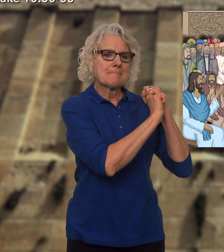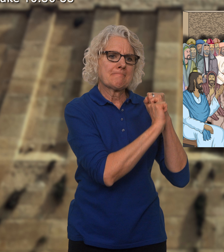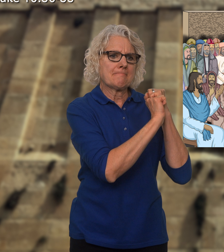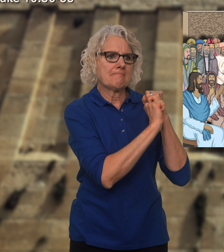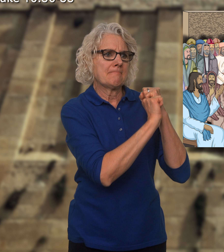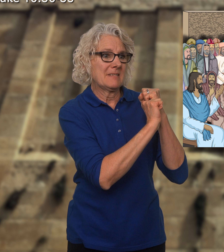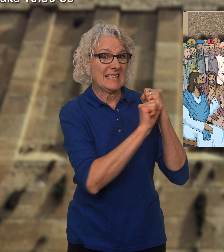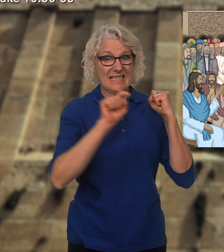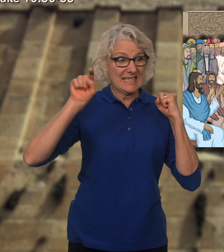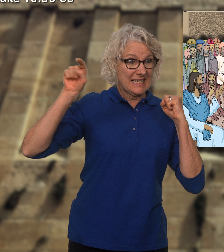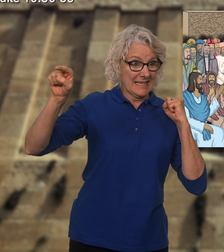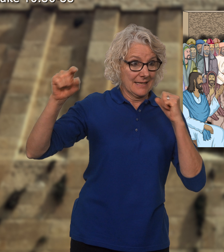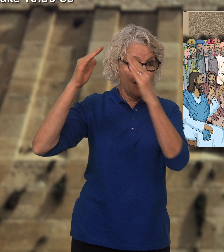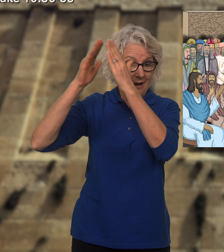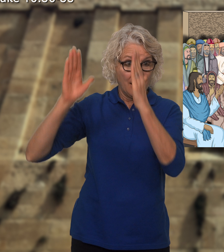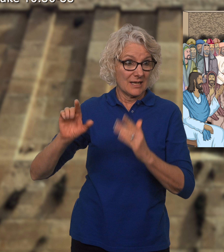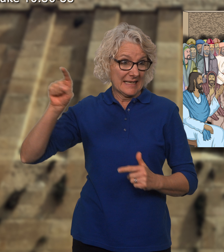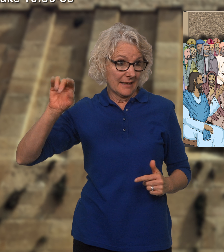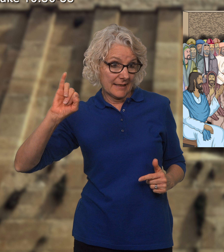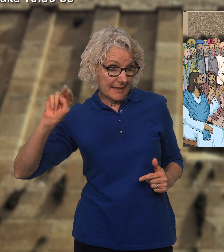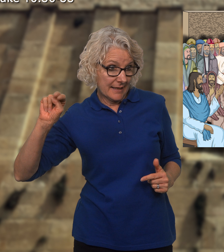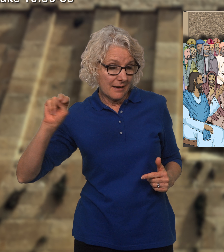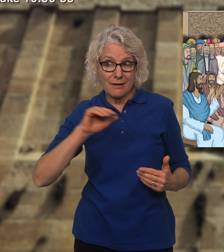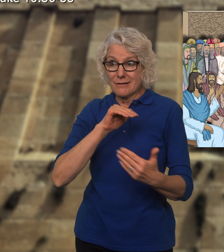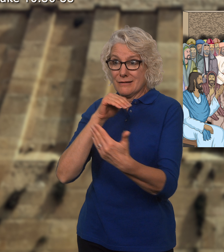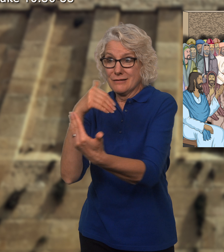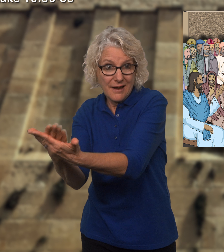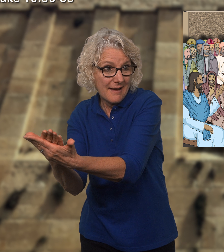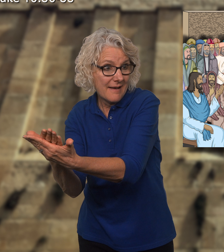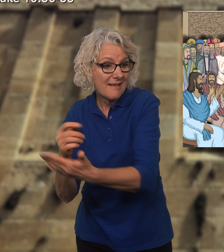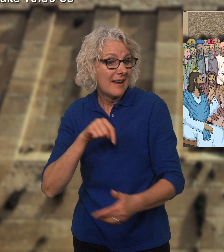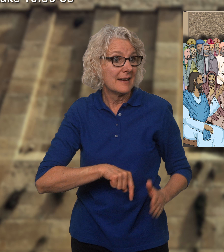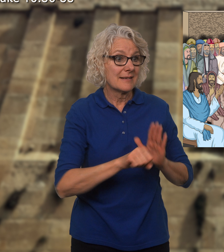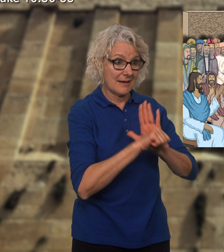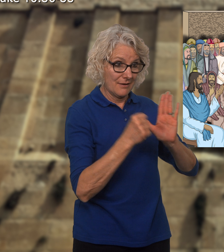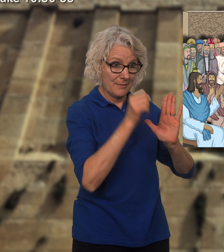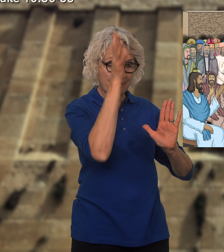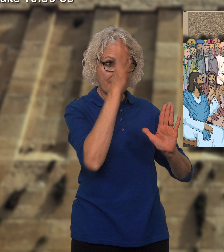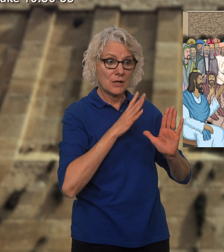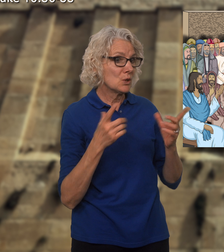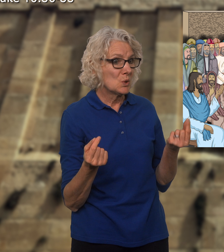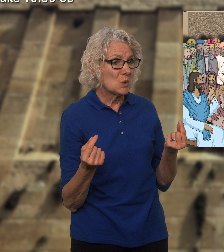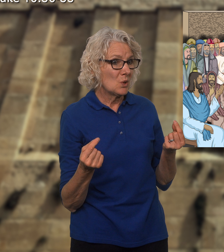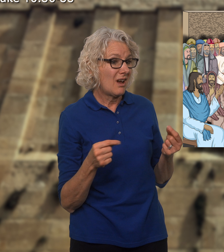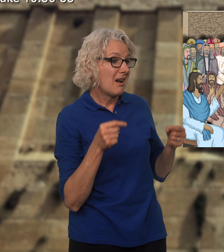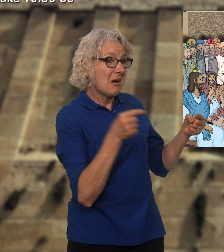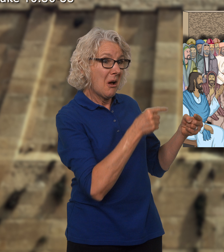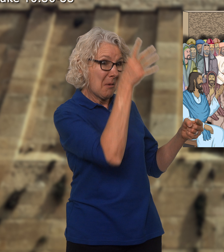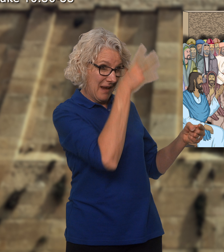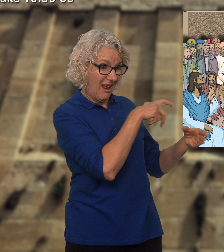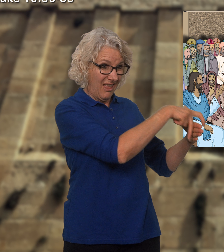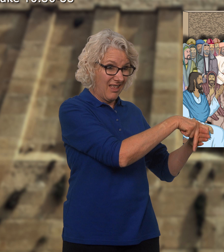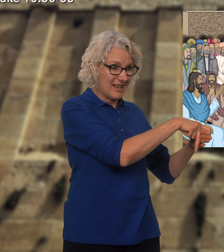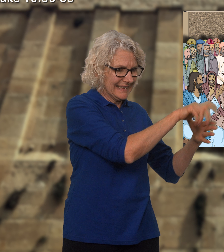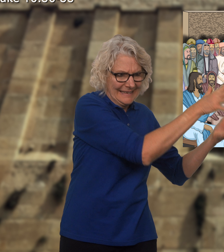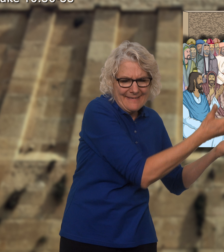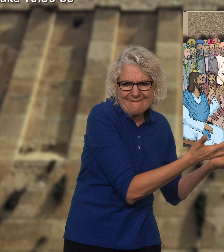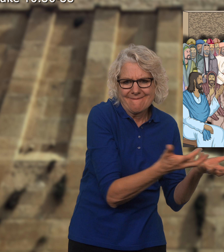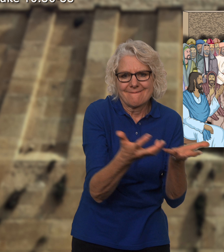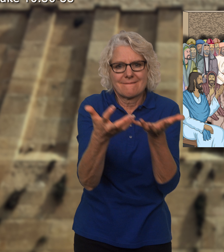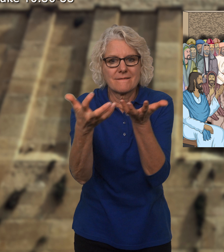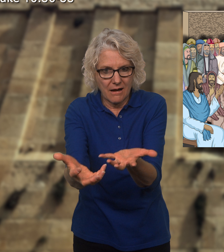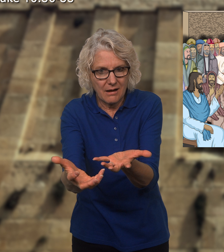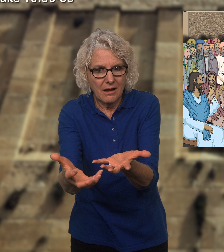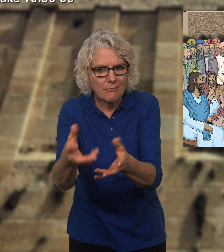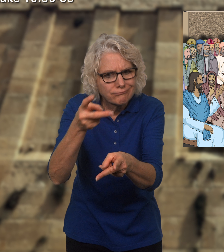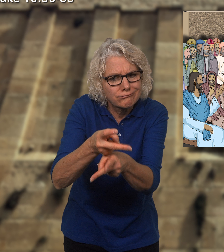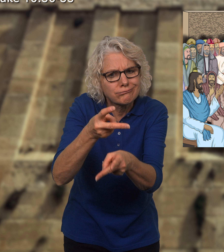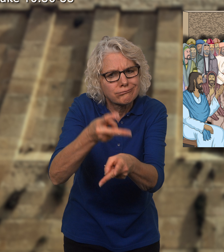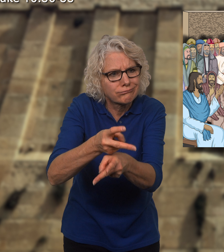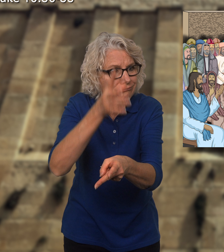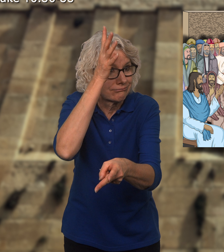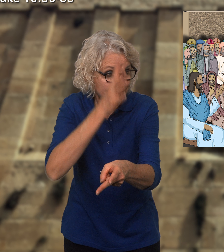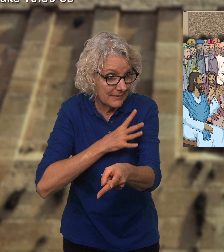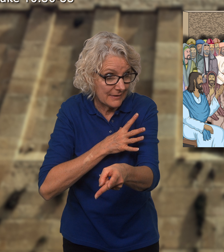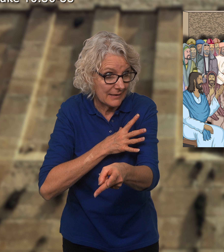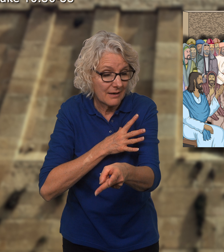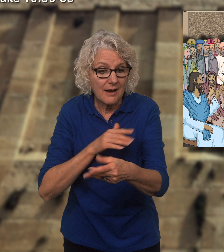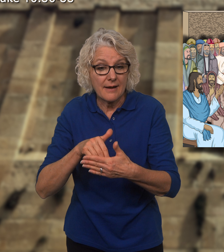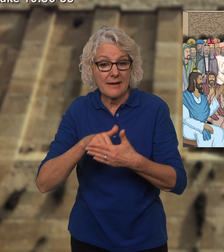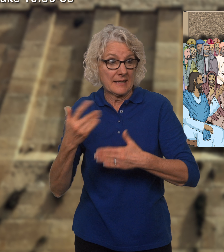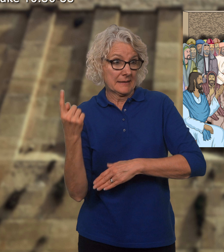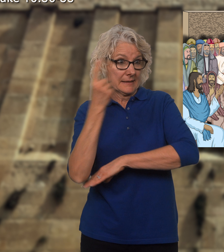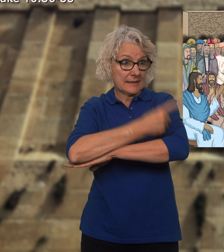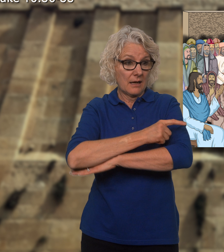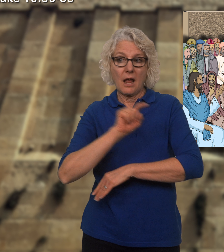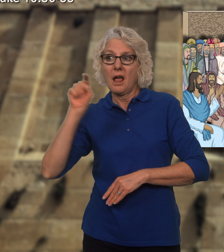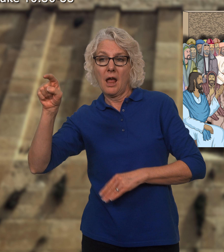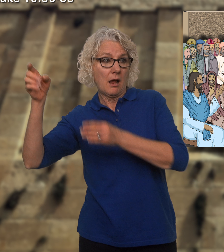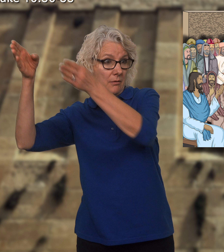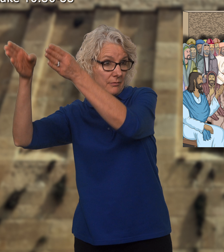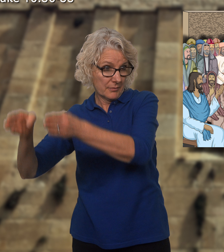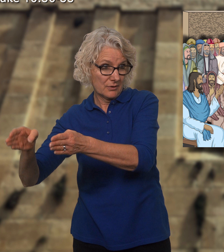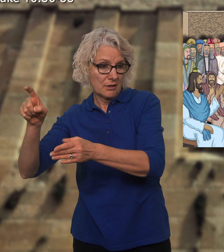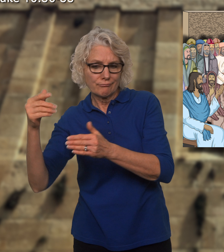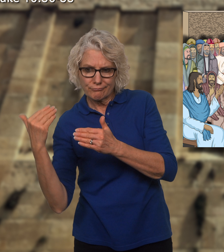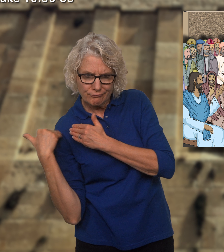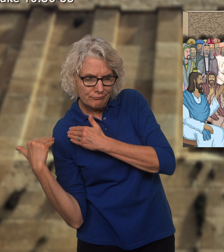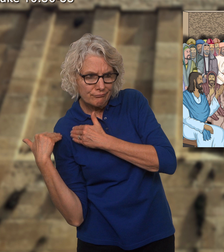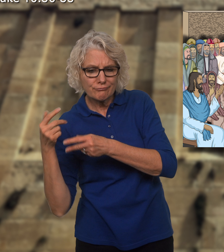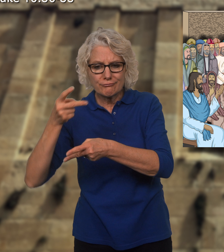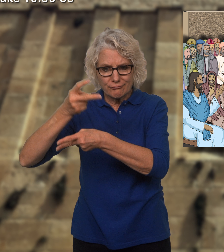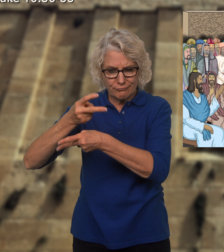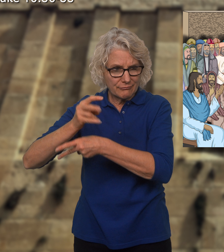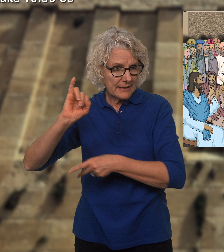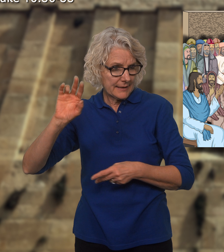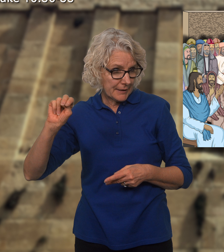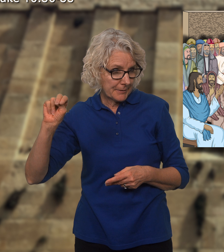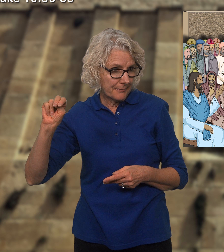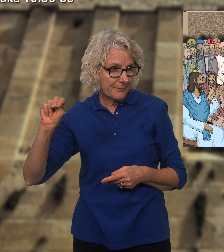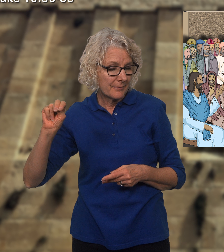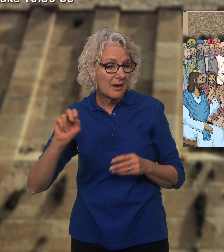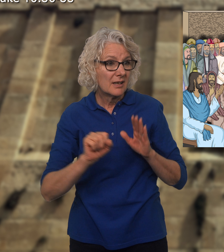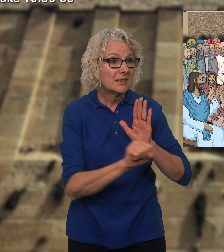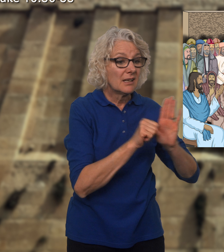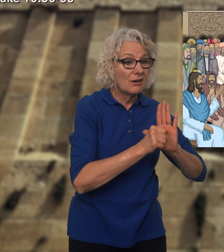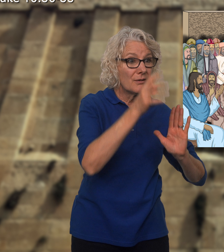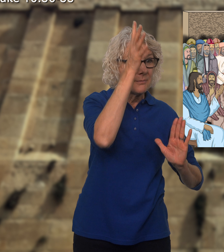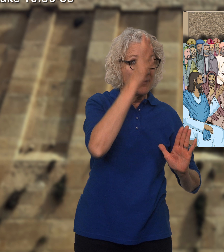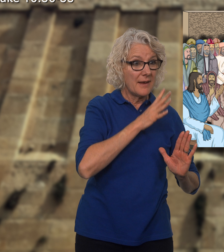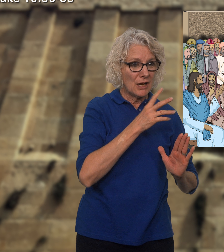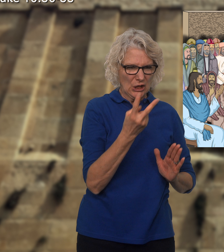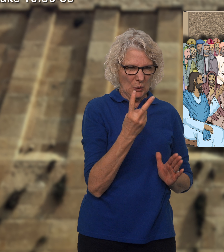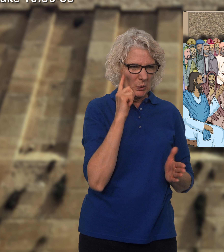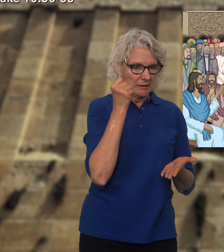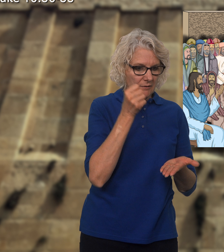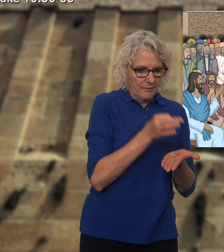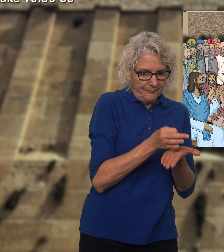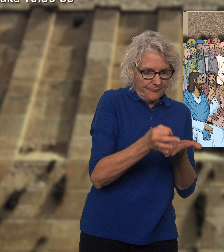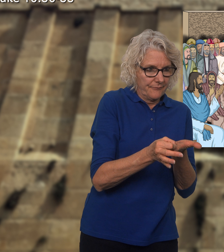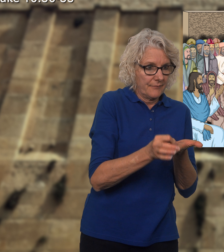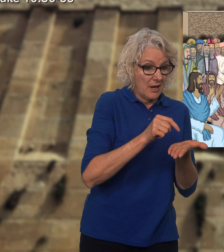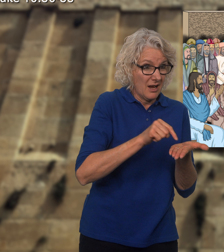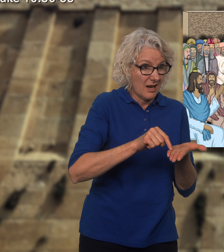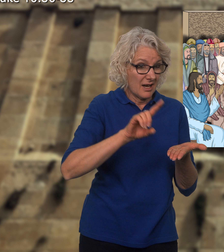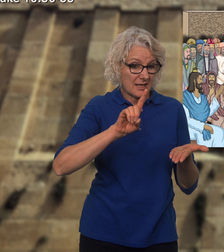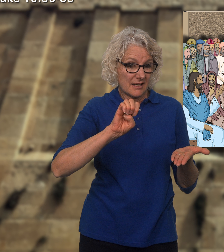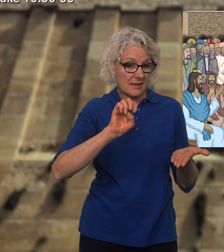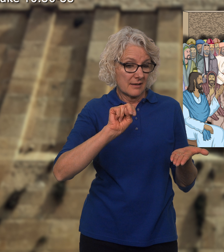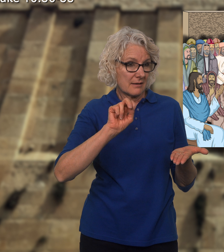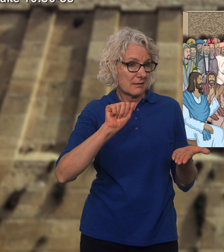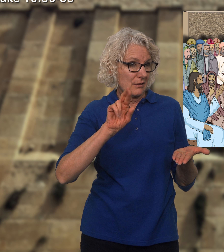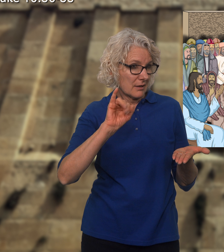Then he put him on his own animal, brought him to an inn, and took care of him.